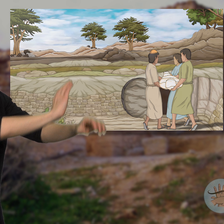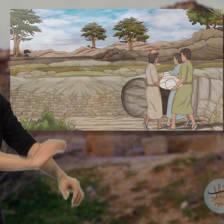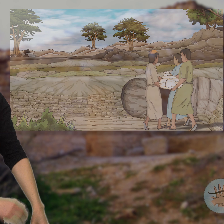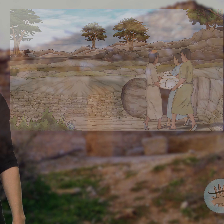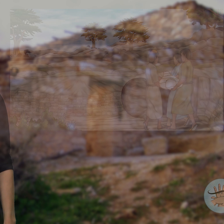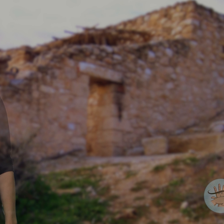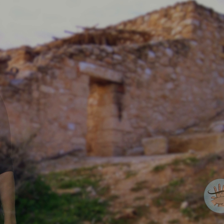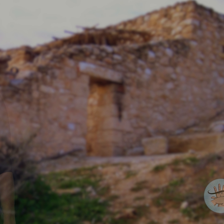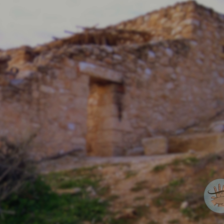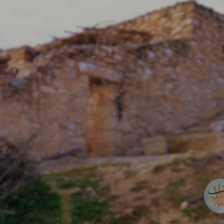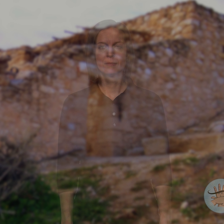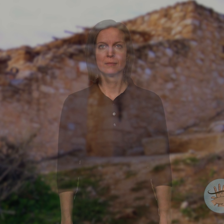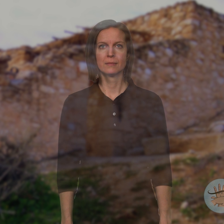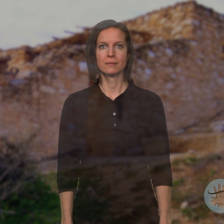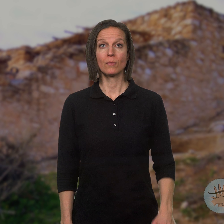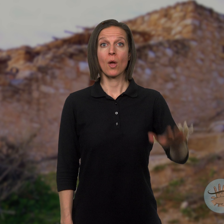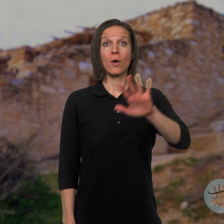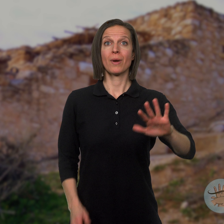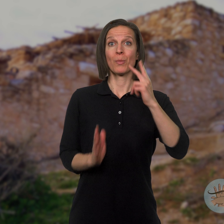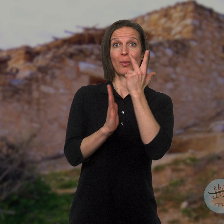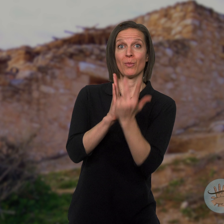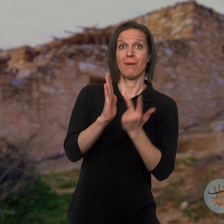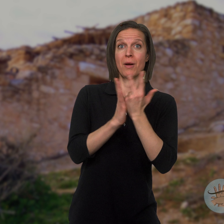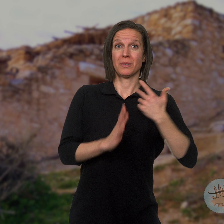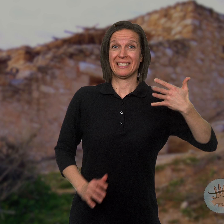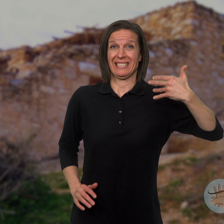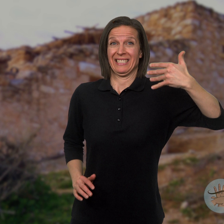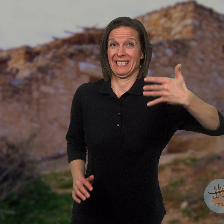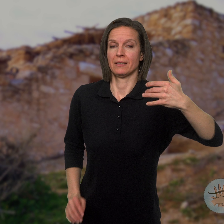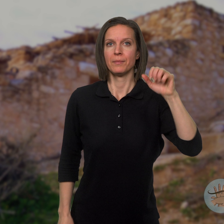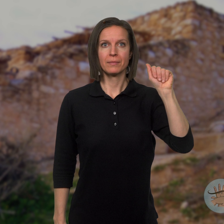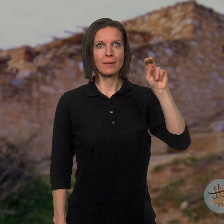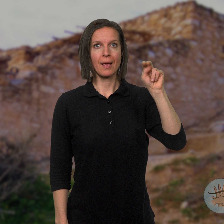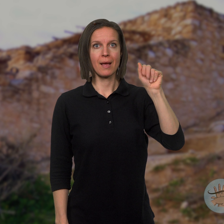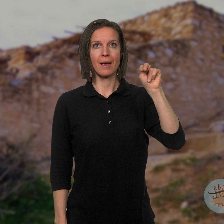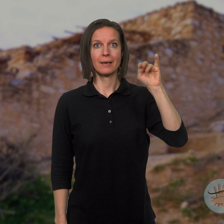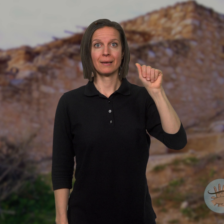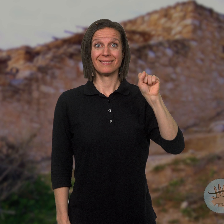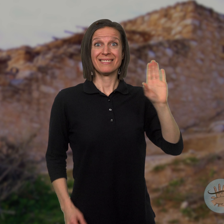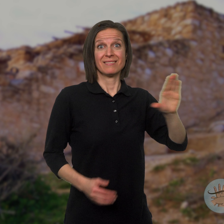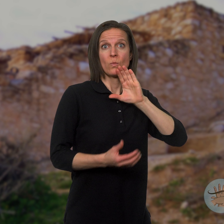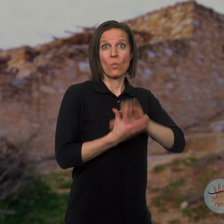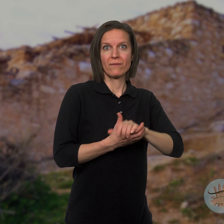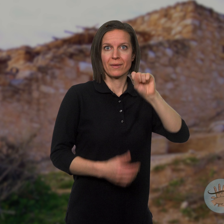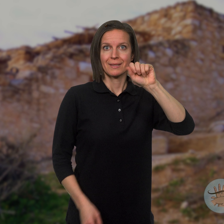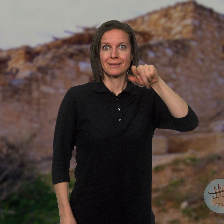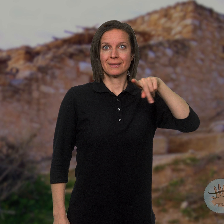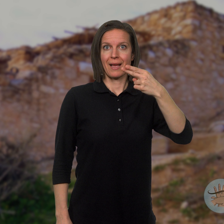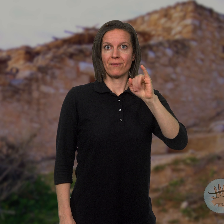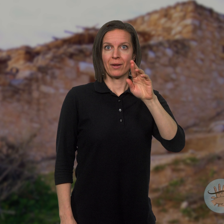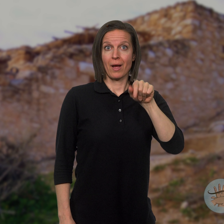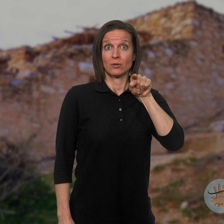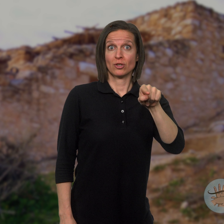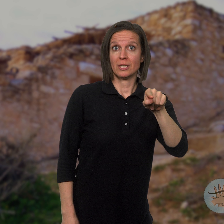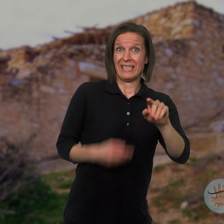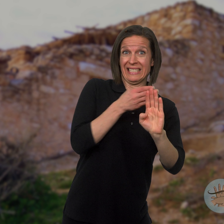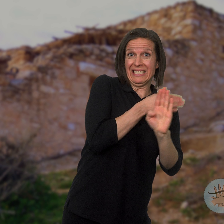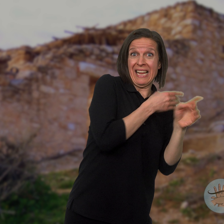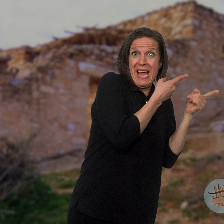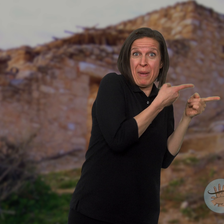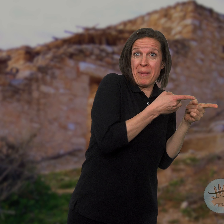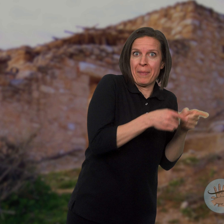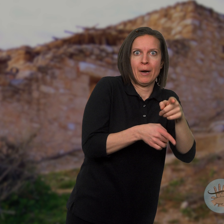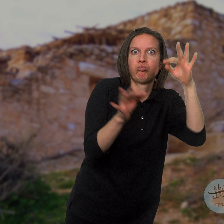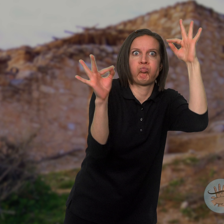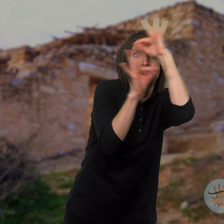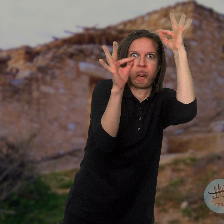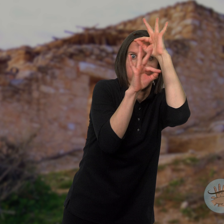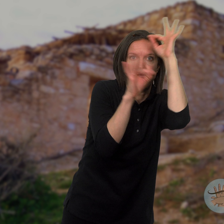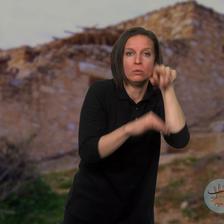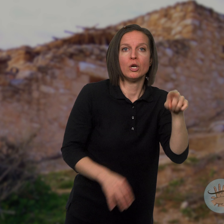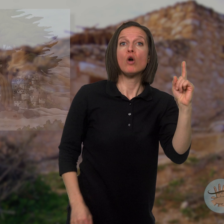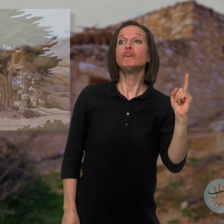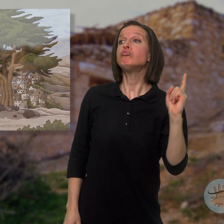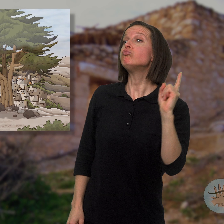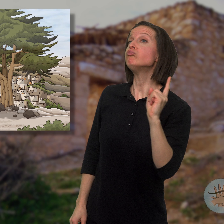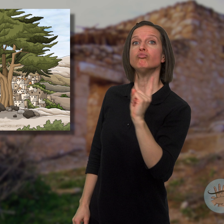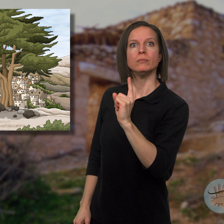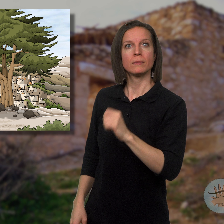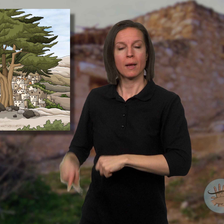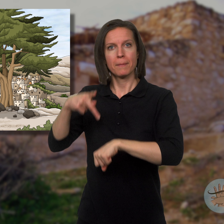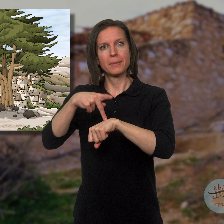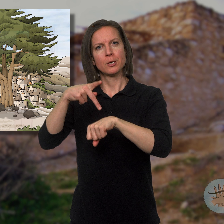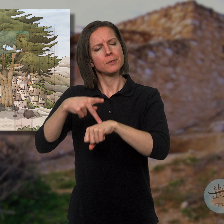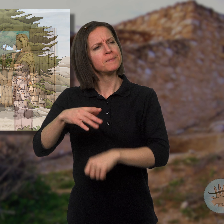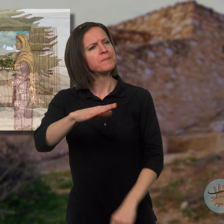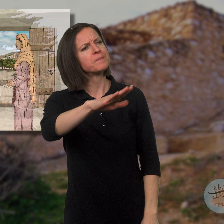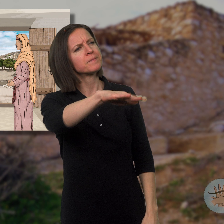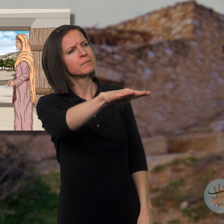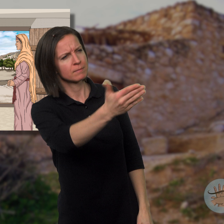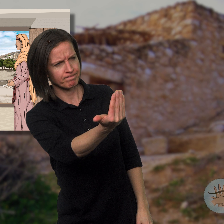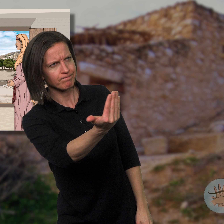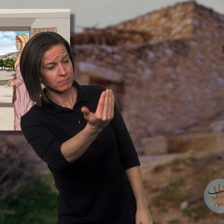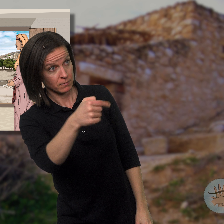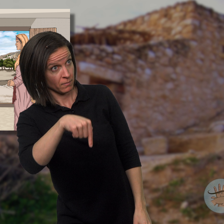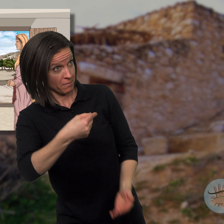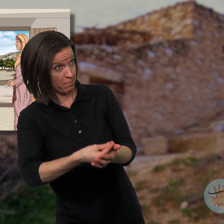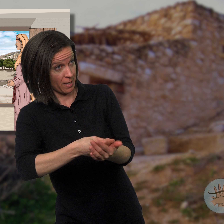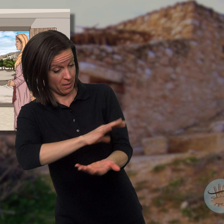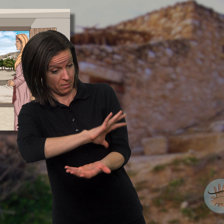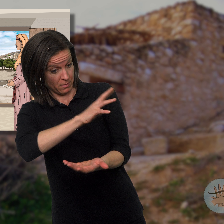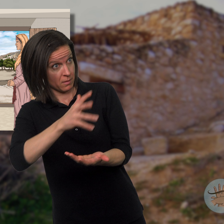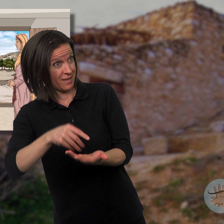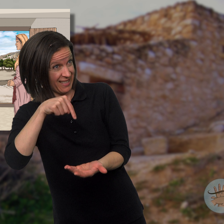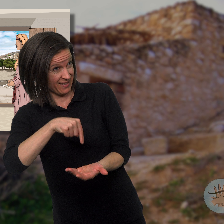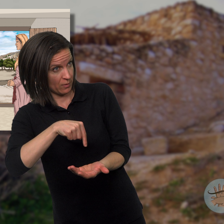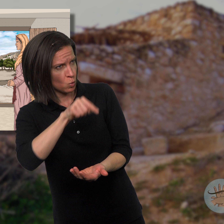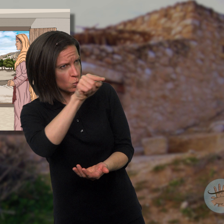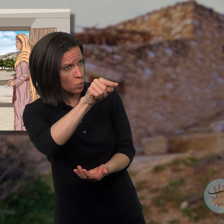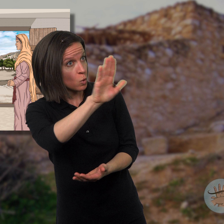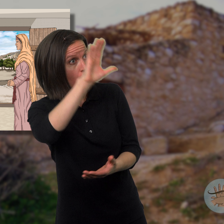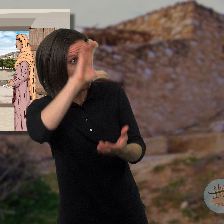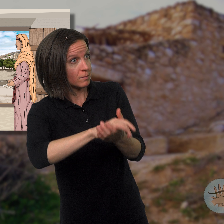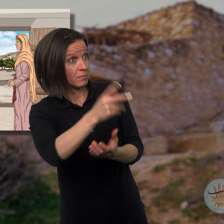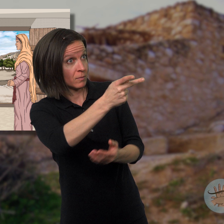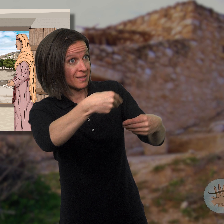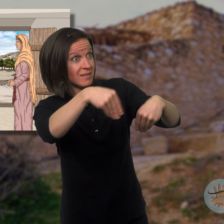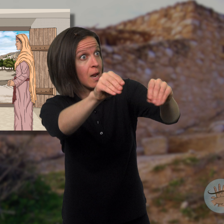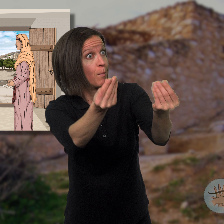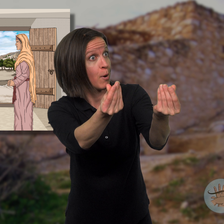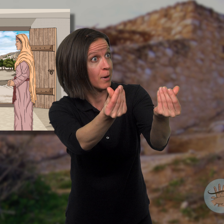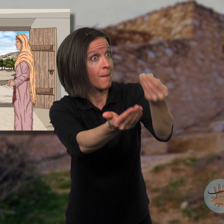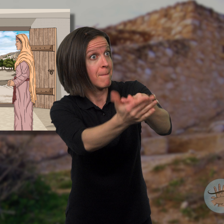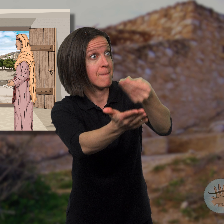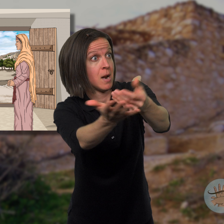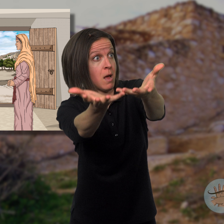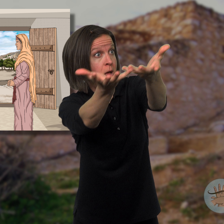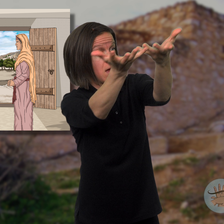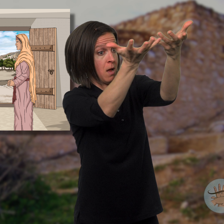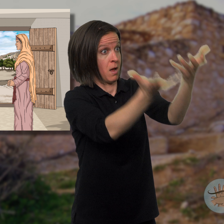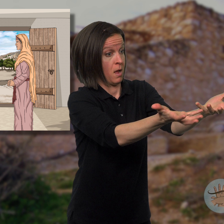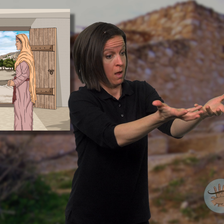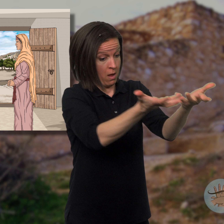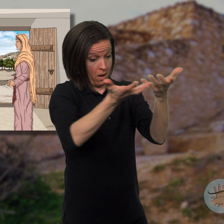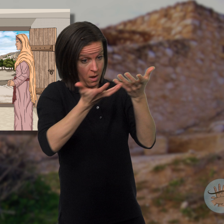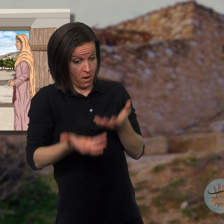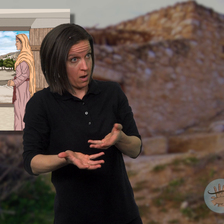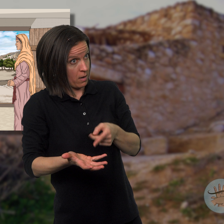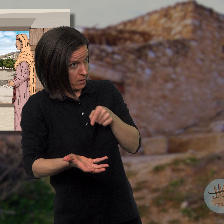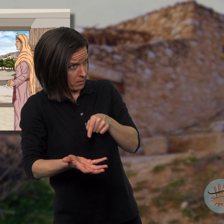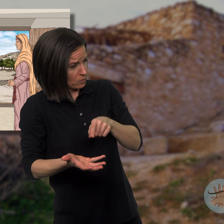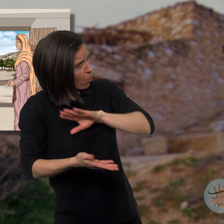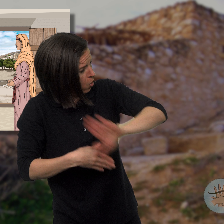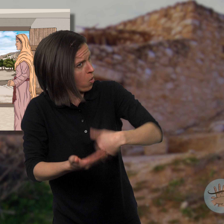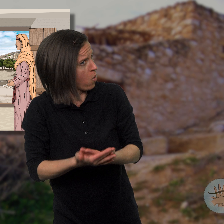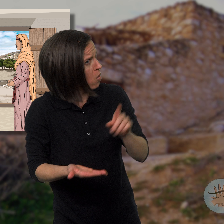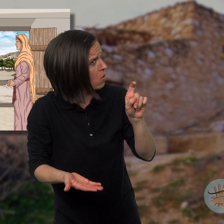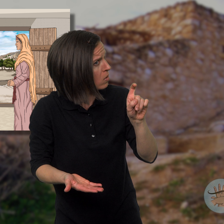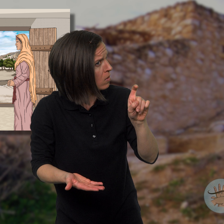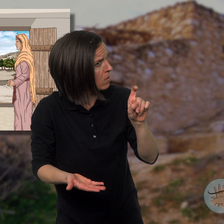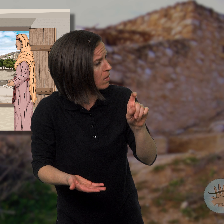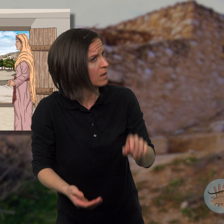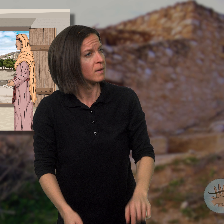About three hours later his wife also came in, unaware of what had happened. “Tell me,” said Peter, “is this the price you and your husband got for the land?”